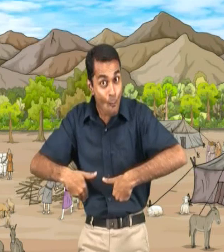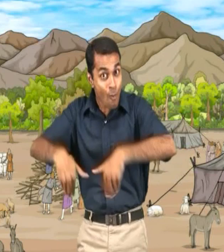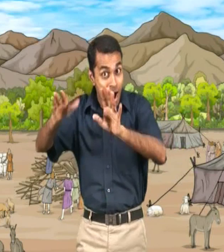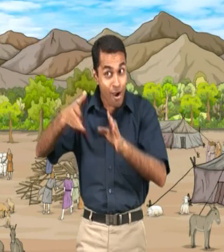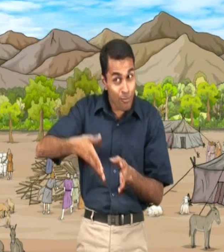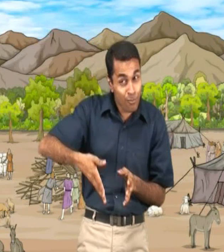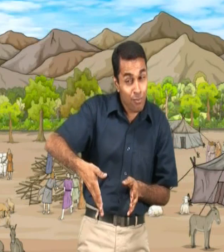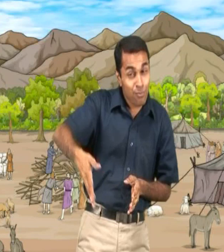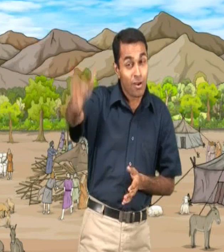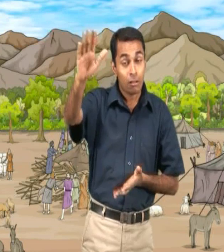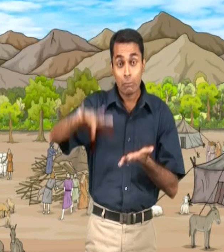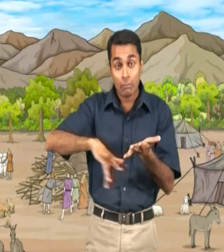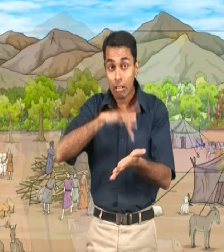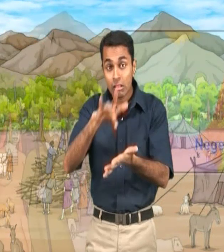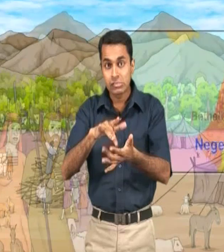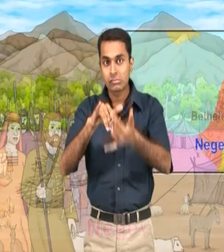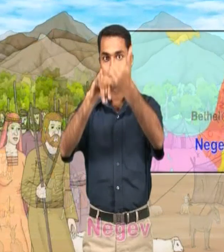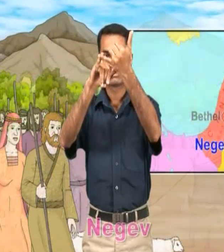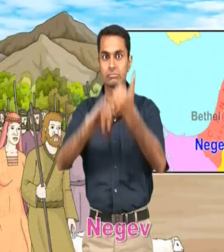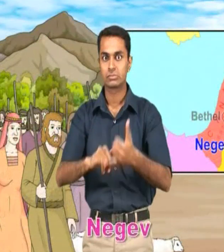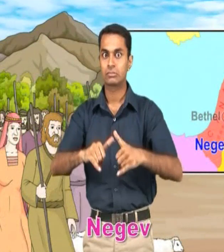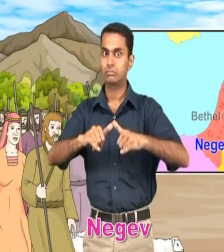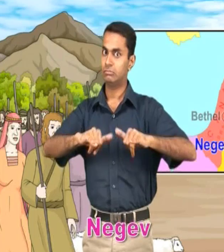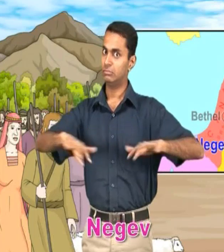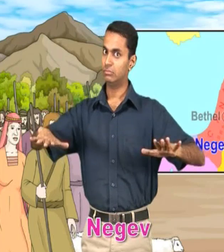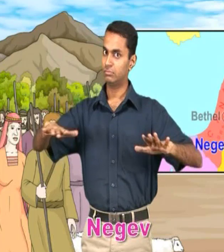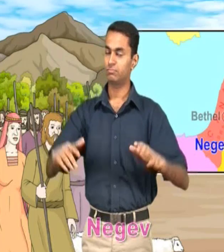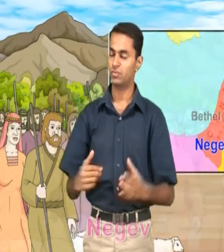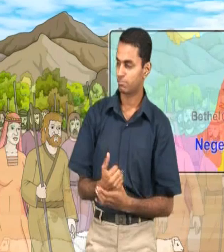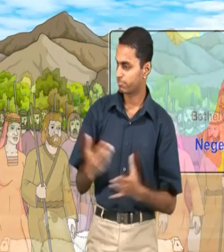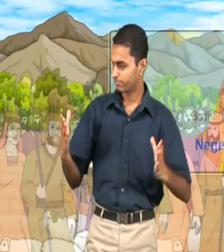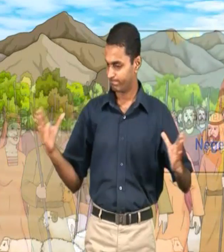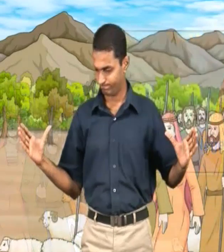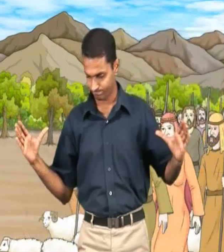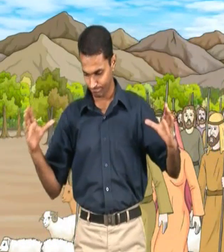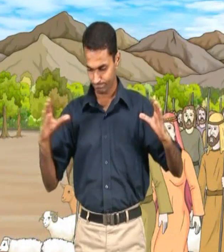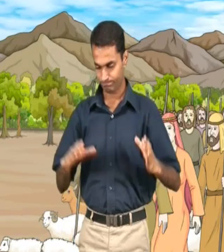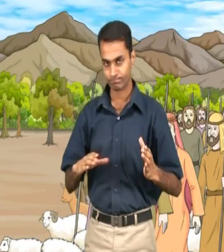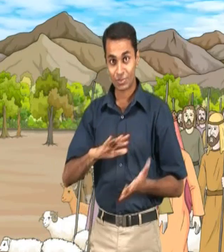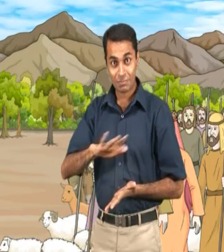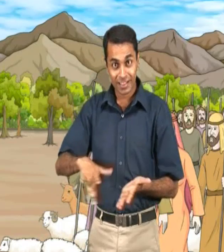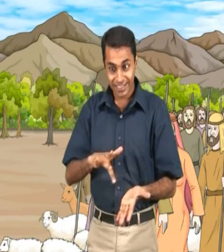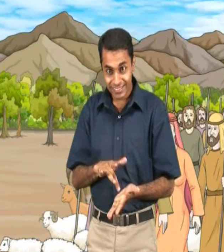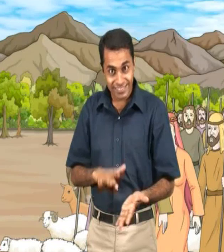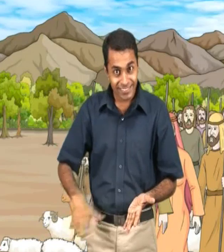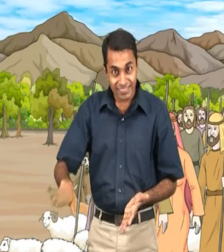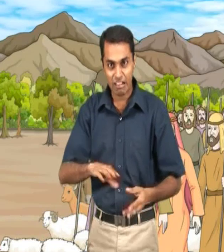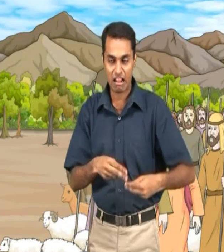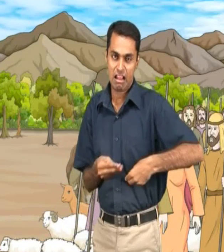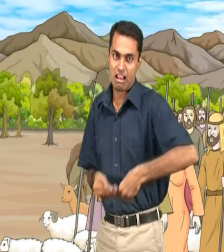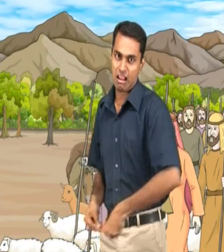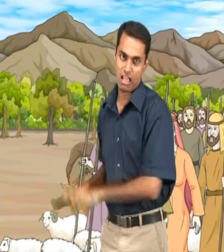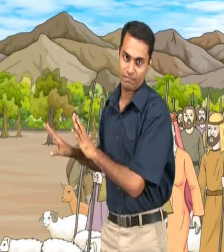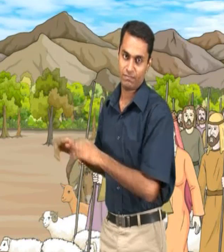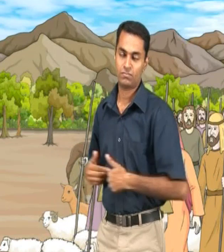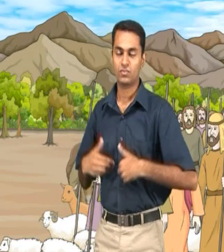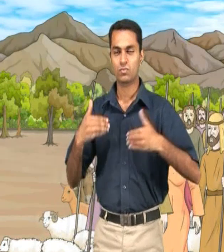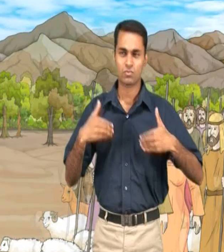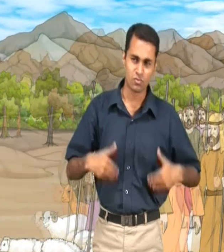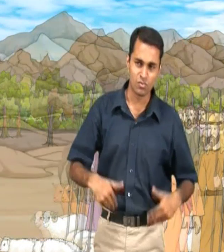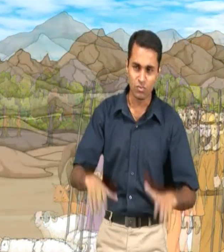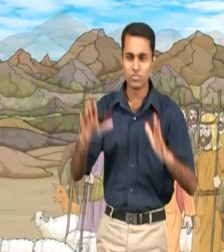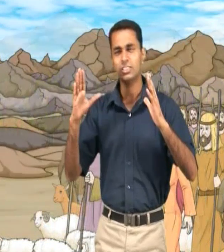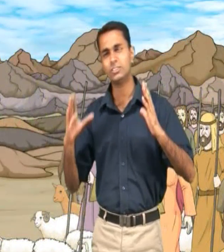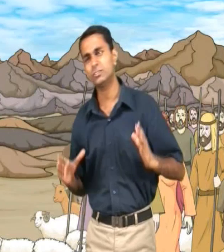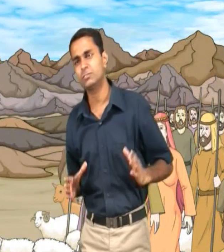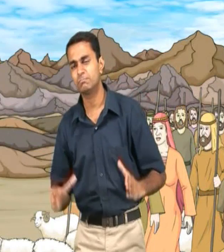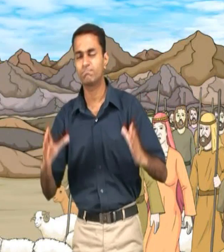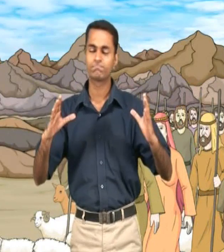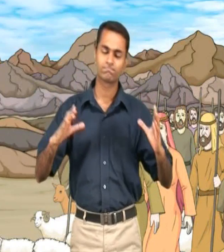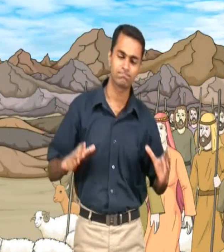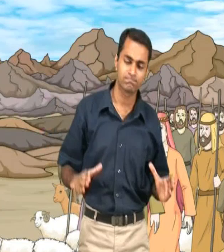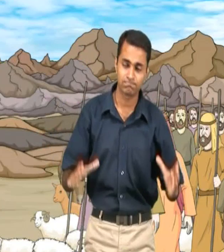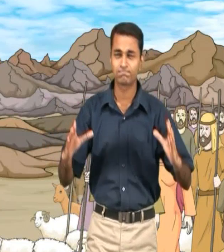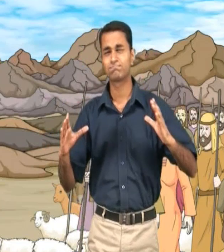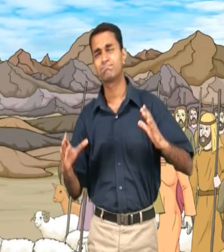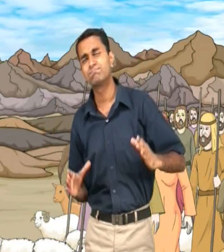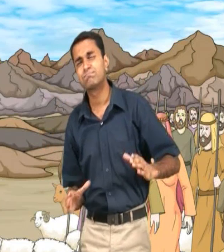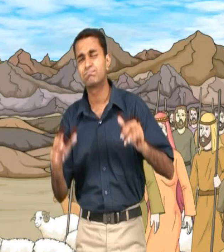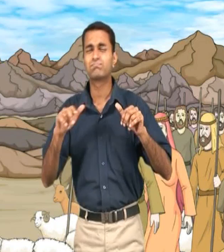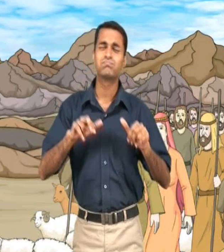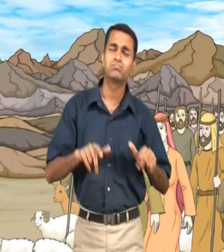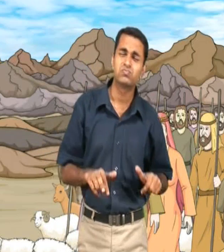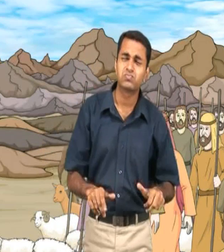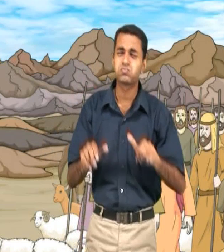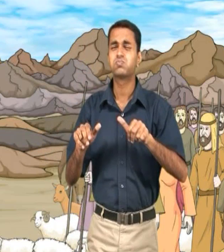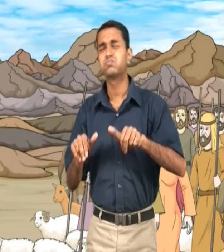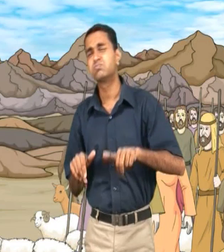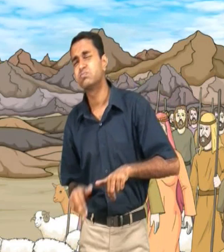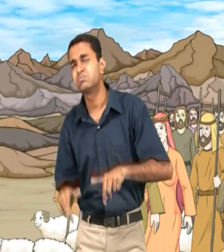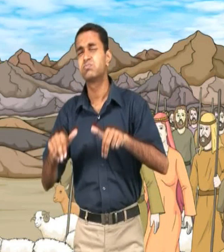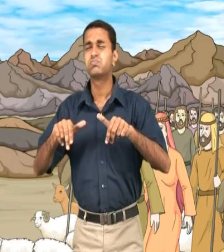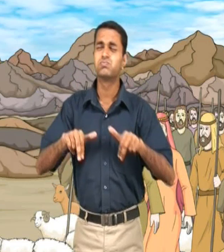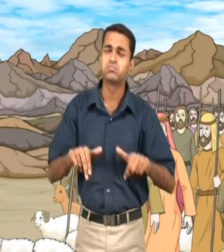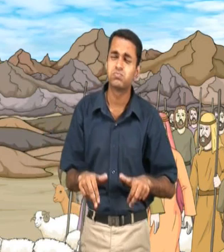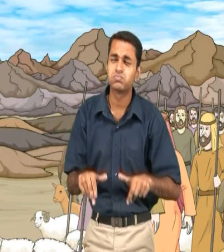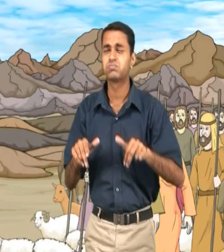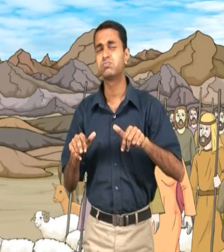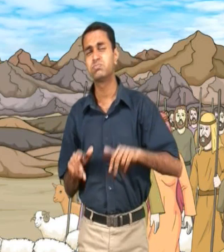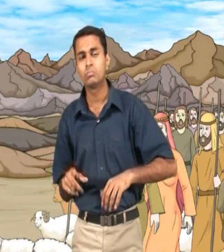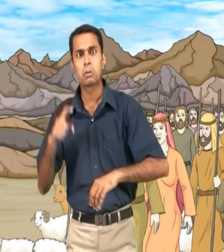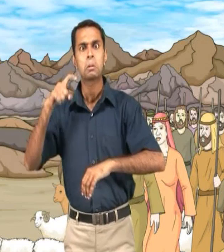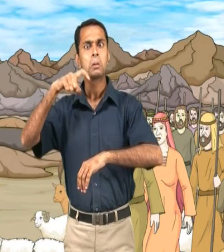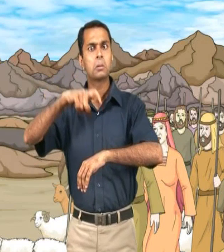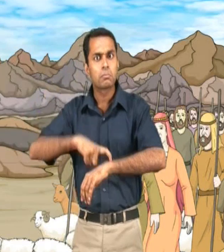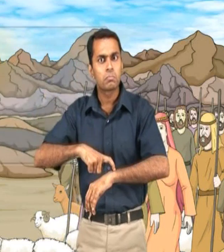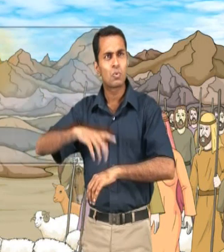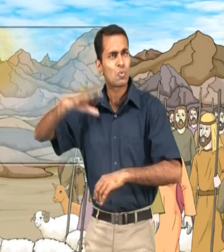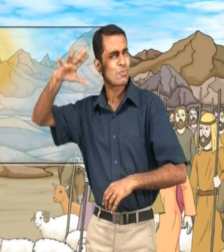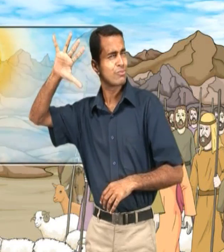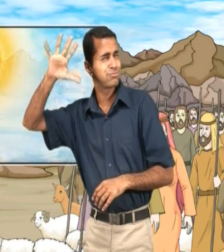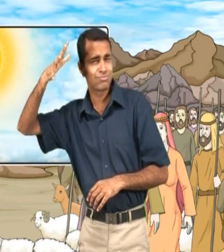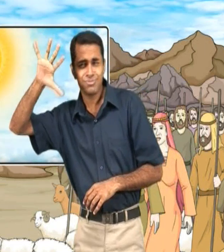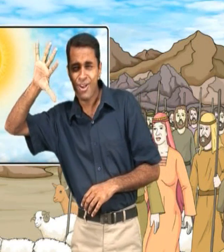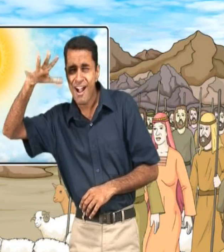And Abram journeyed on toward the Negev.